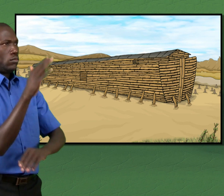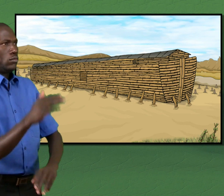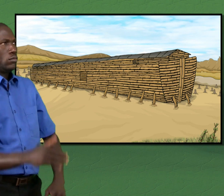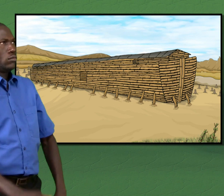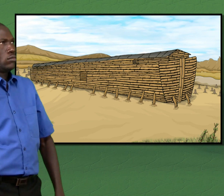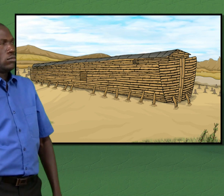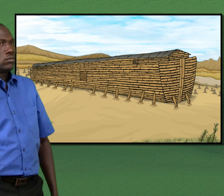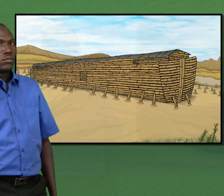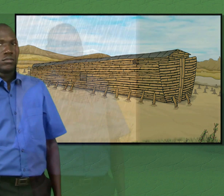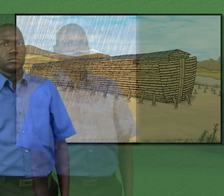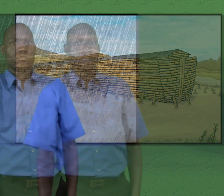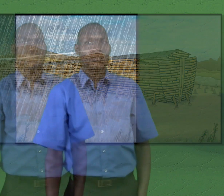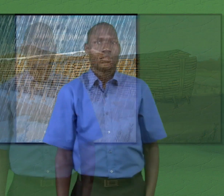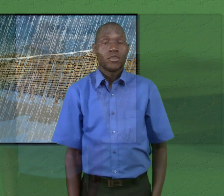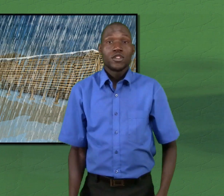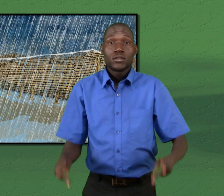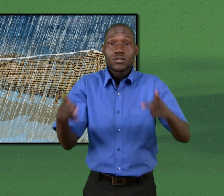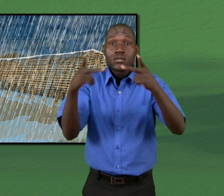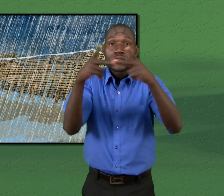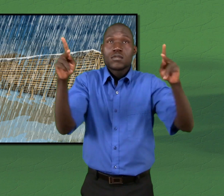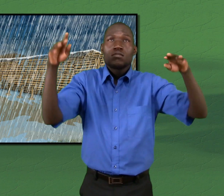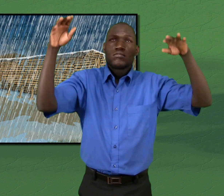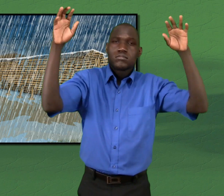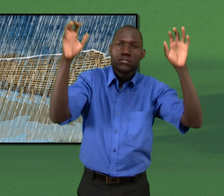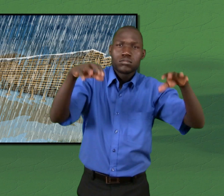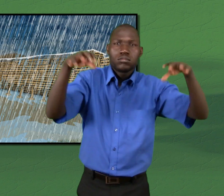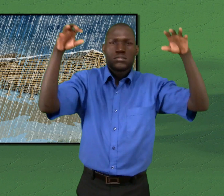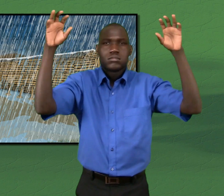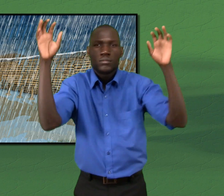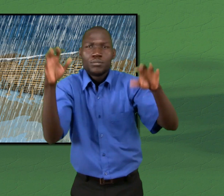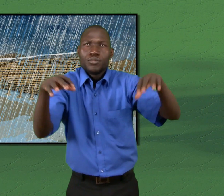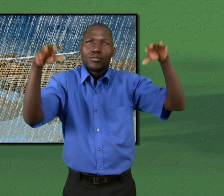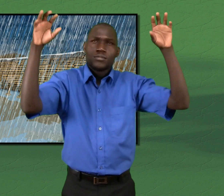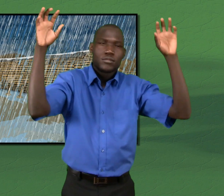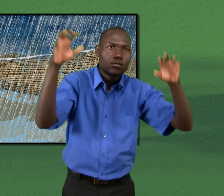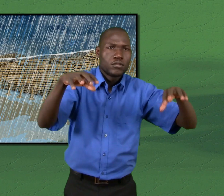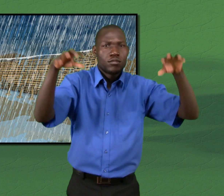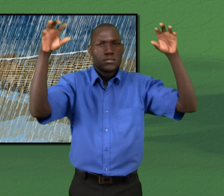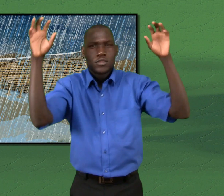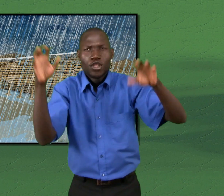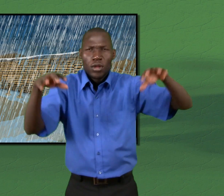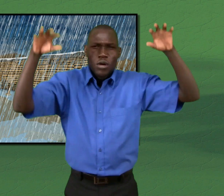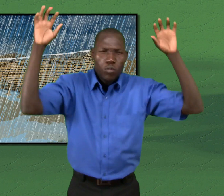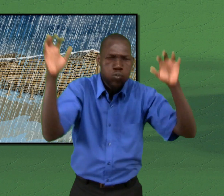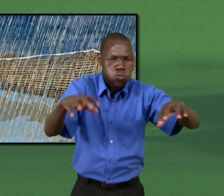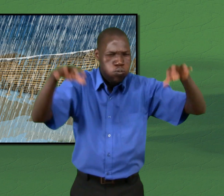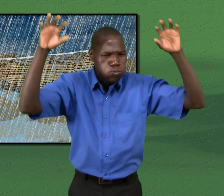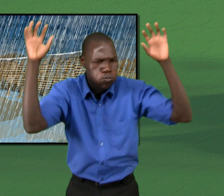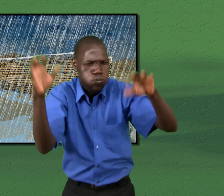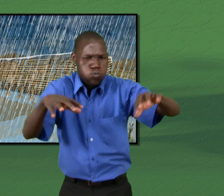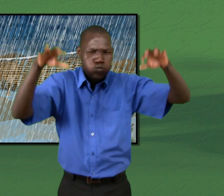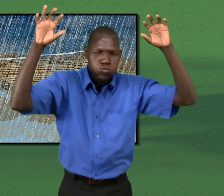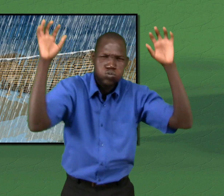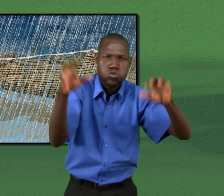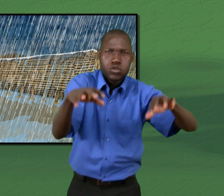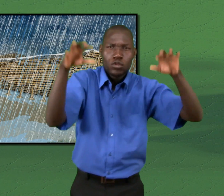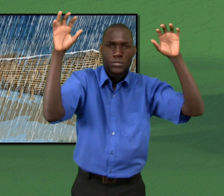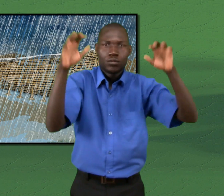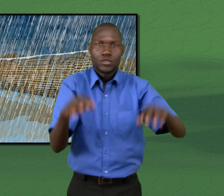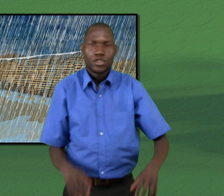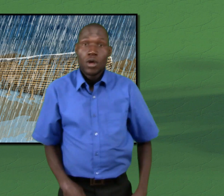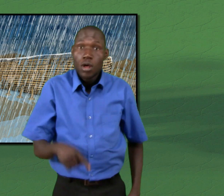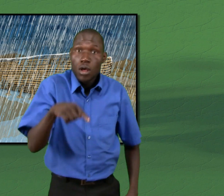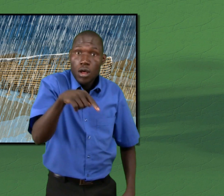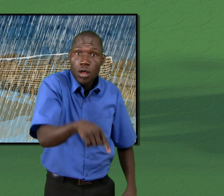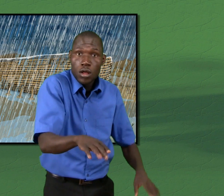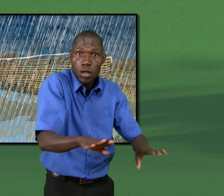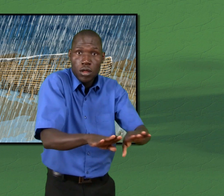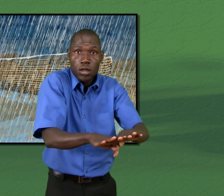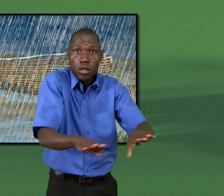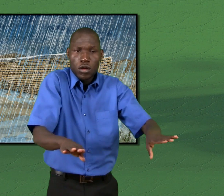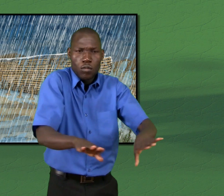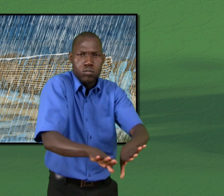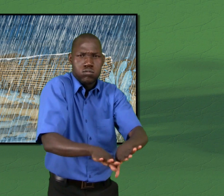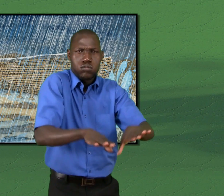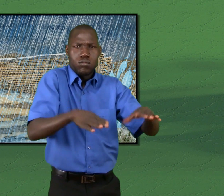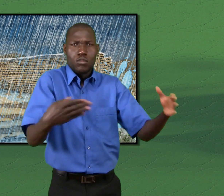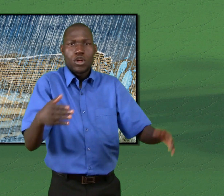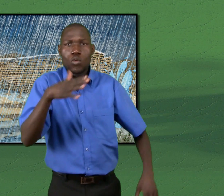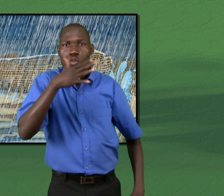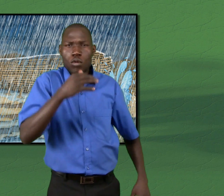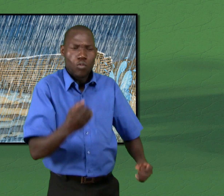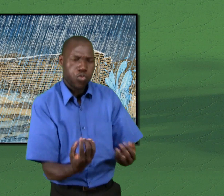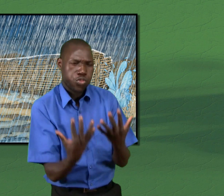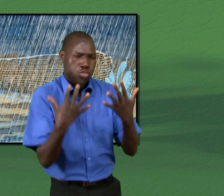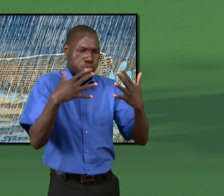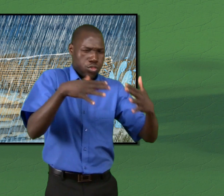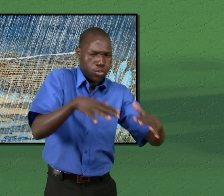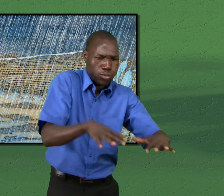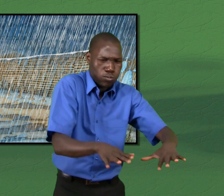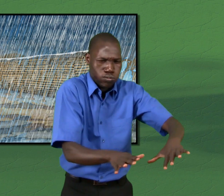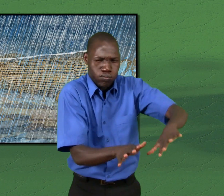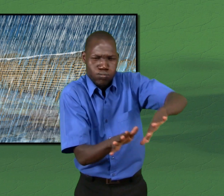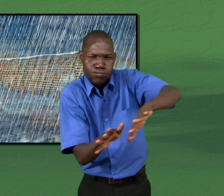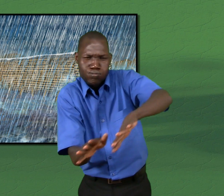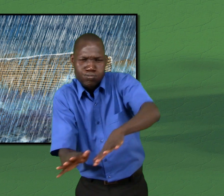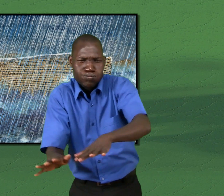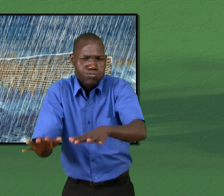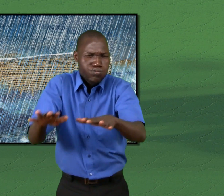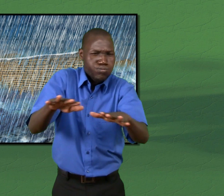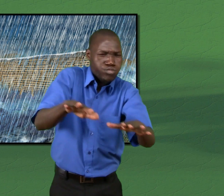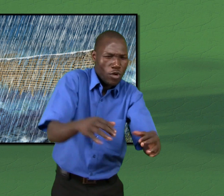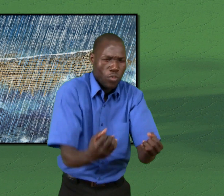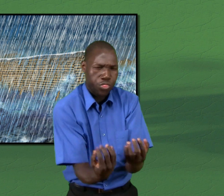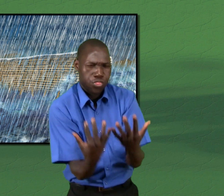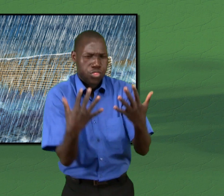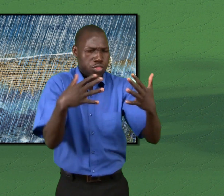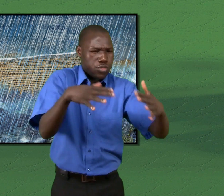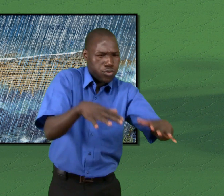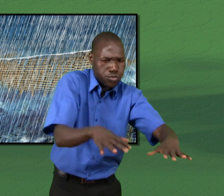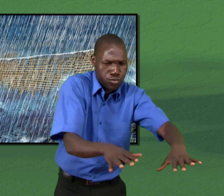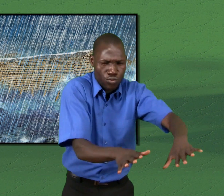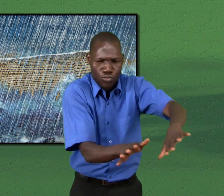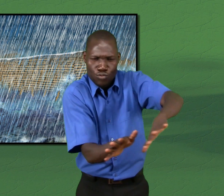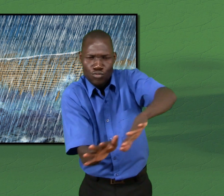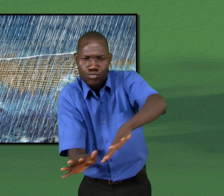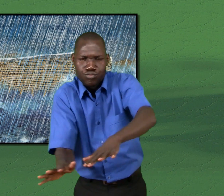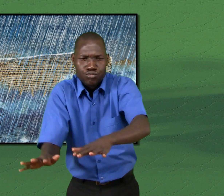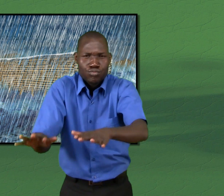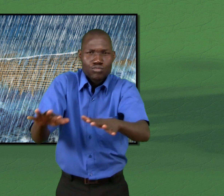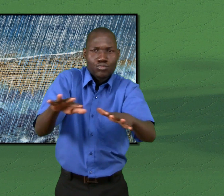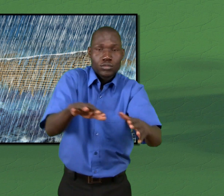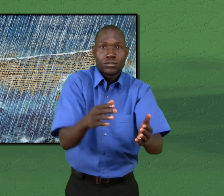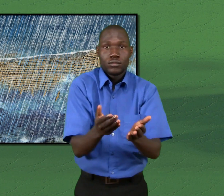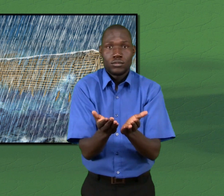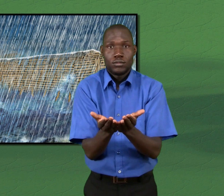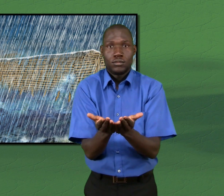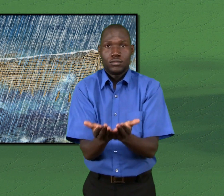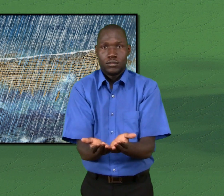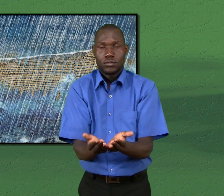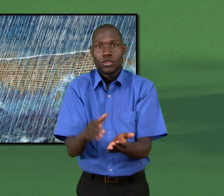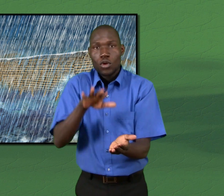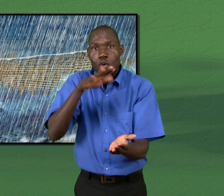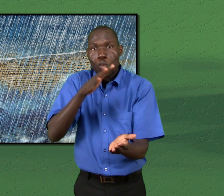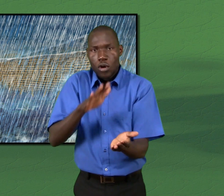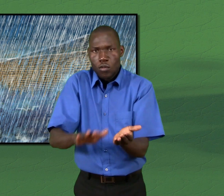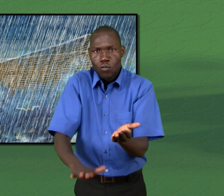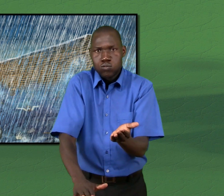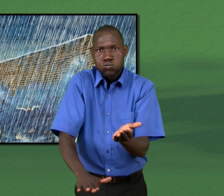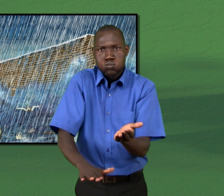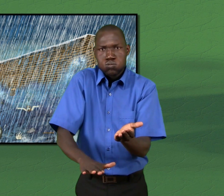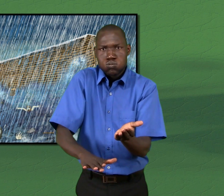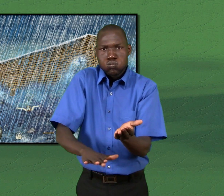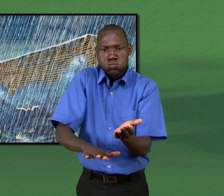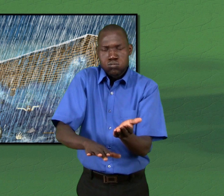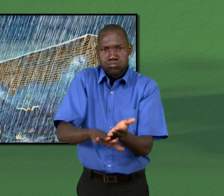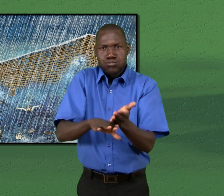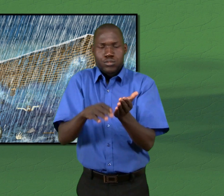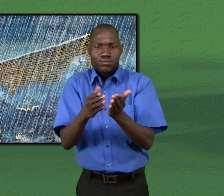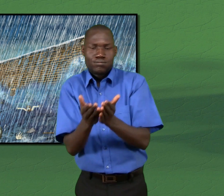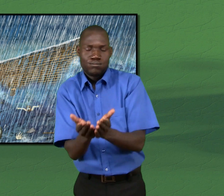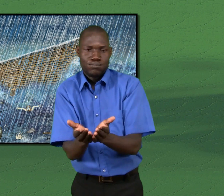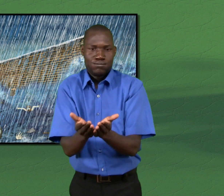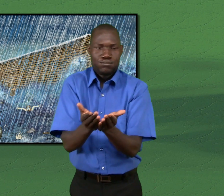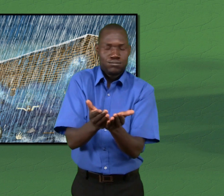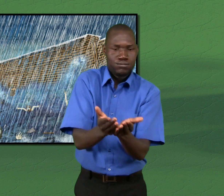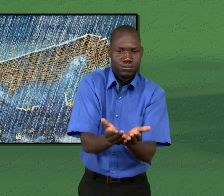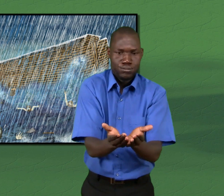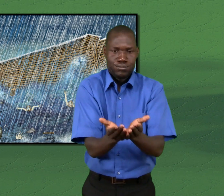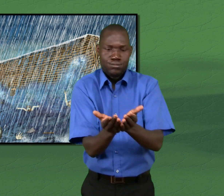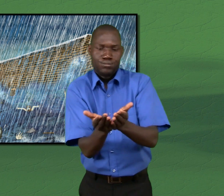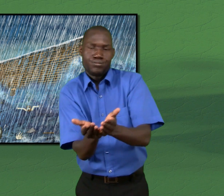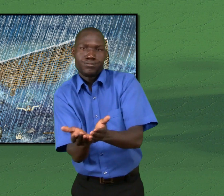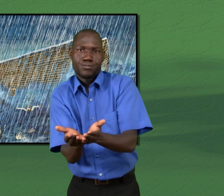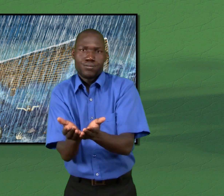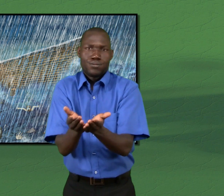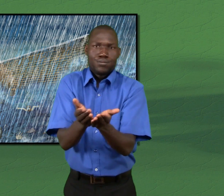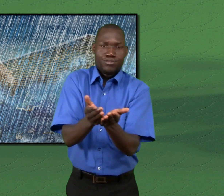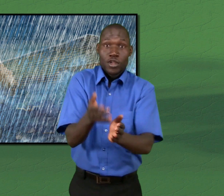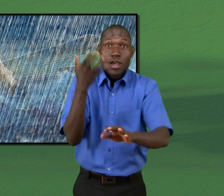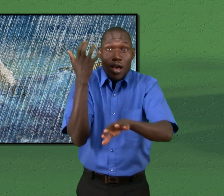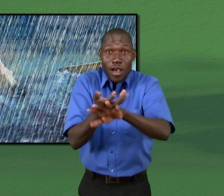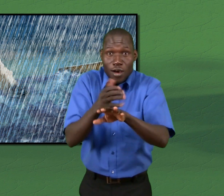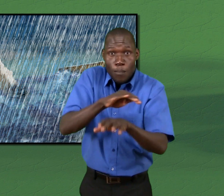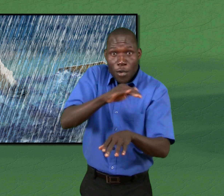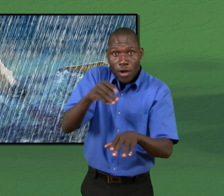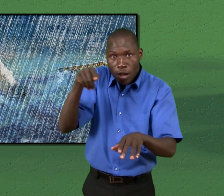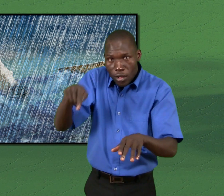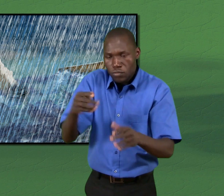For forty days the flood kept coming on the earth, and the waters rose and lifted the ark high above the earth. So the waters continued to surge and rise greatly on the earth, and the ark floated on the surface of the waters.